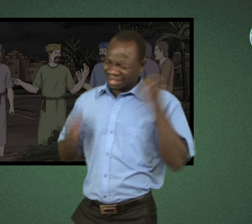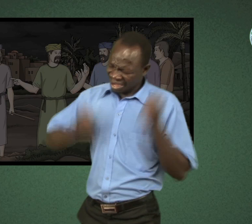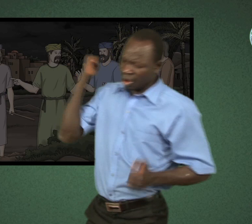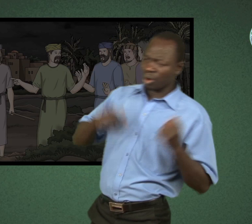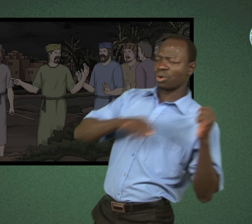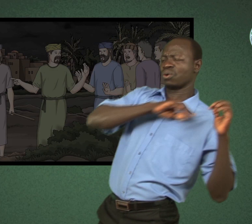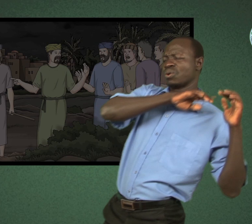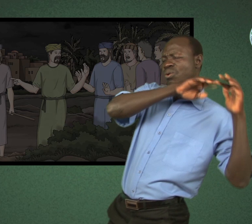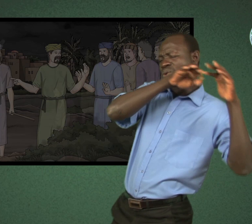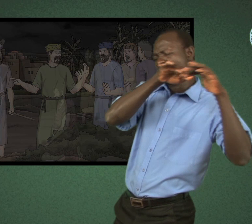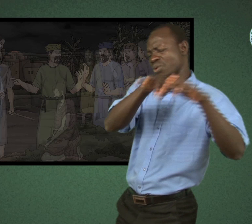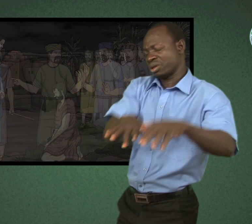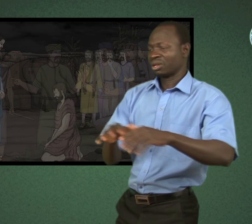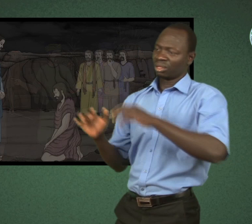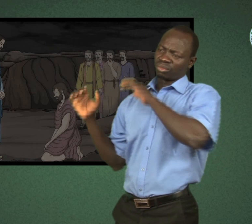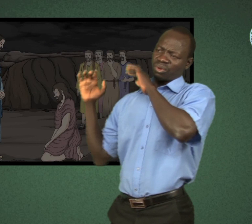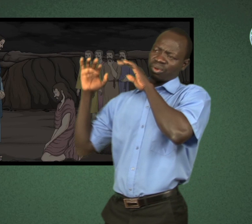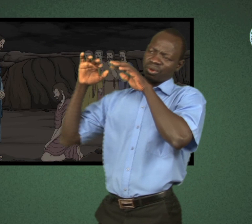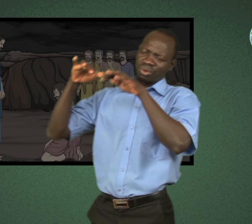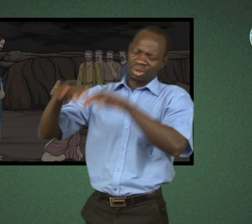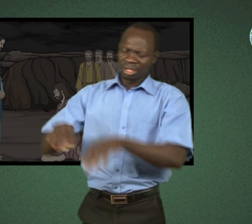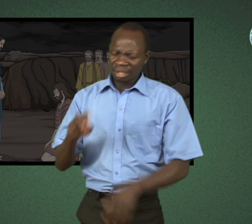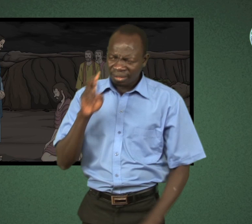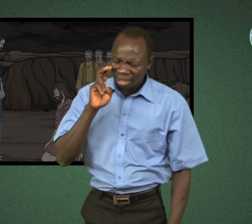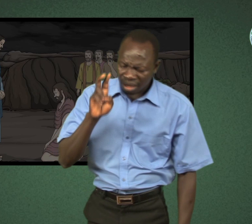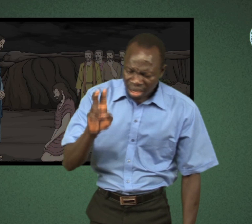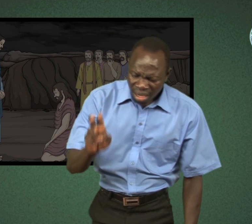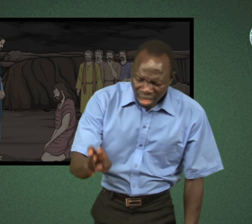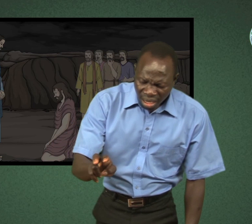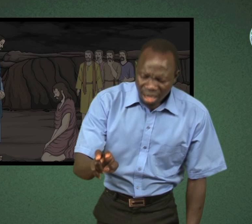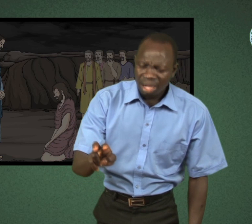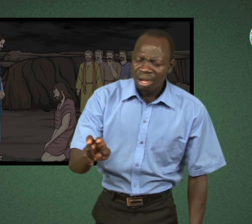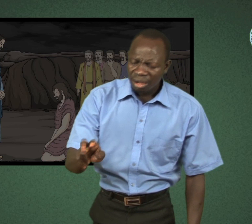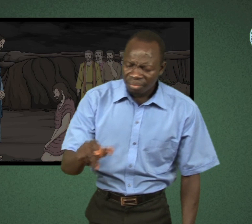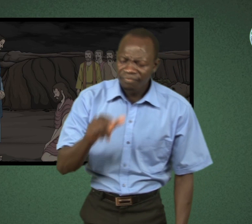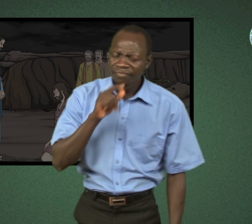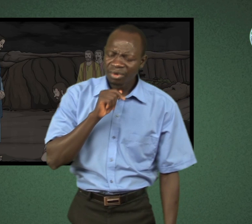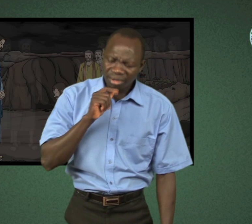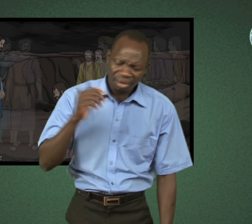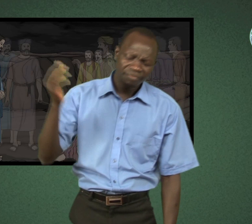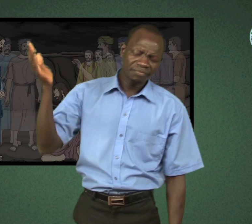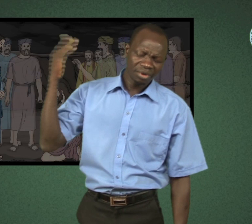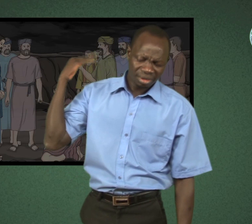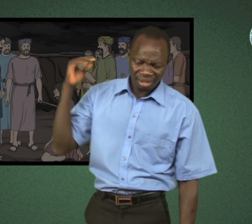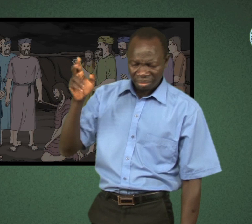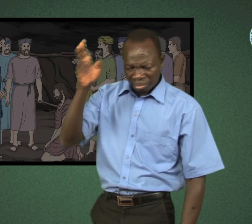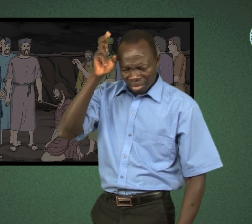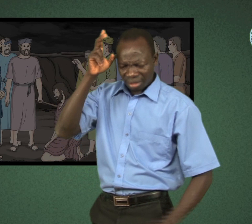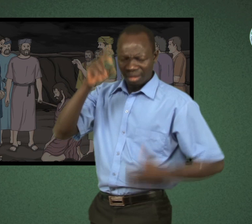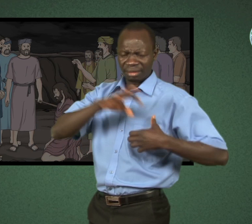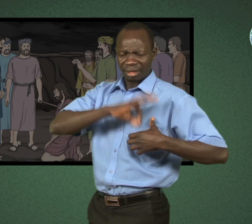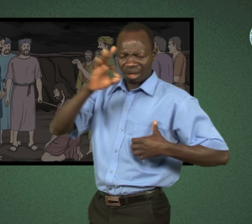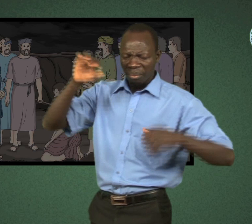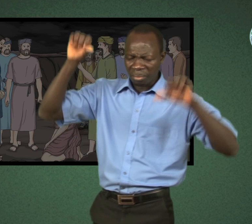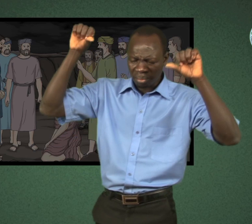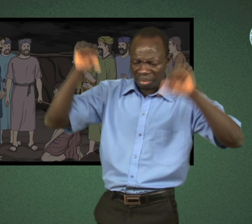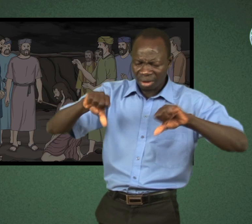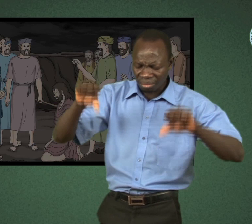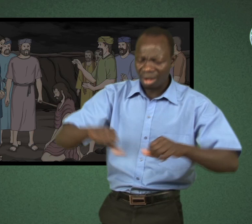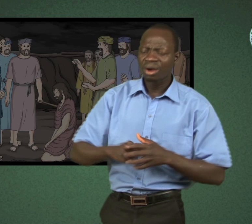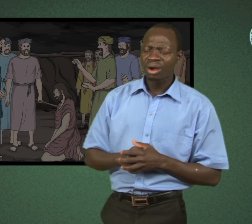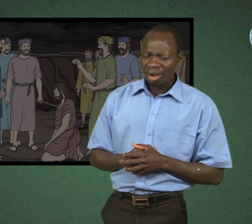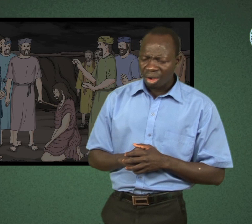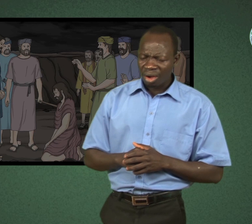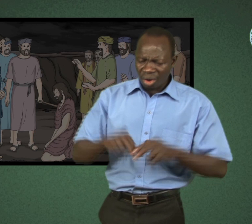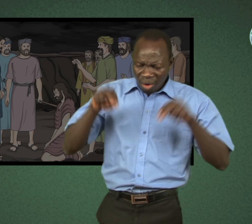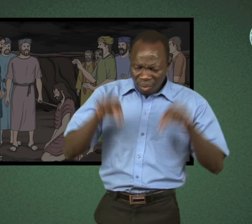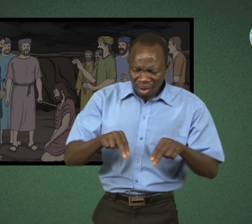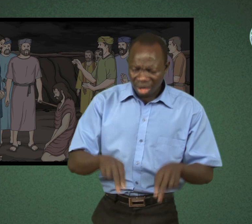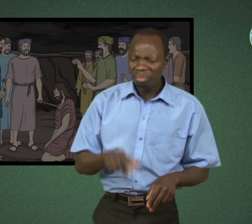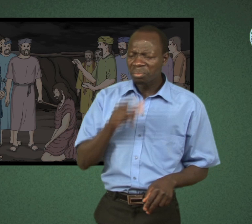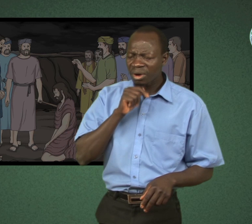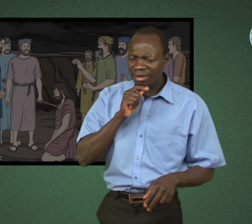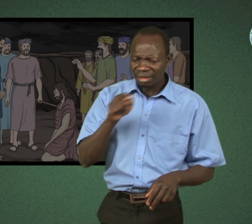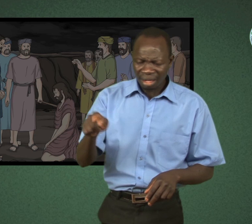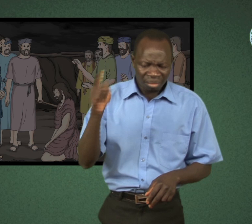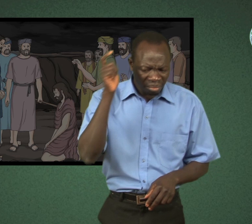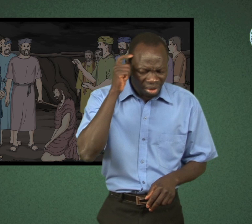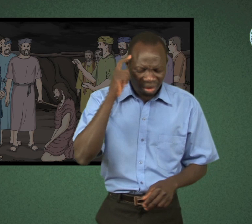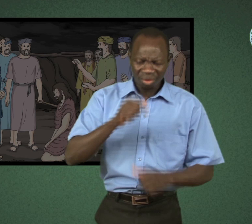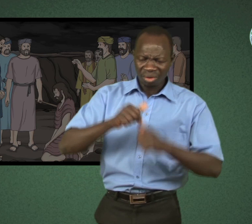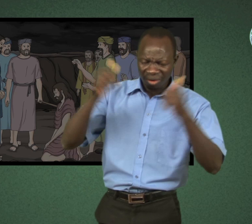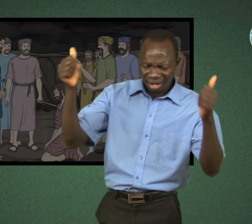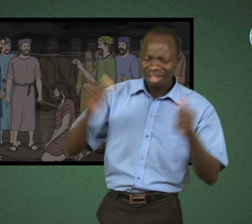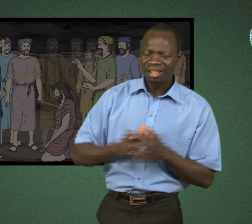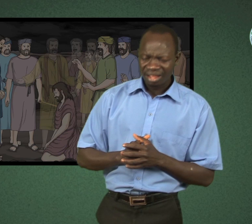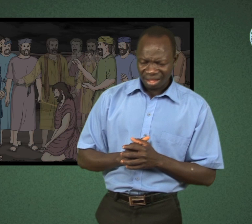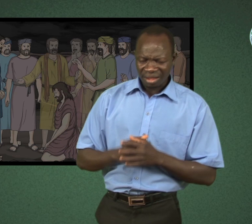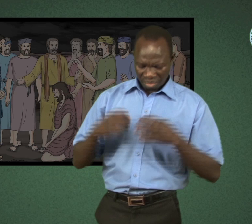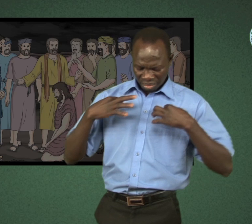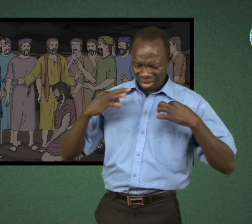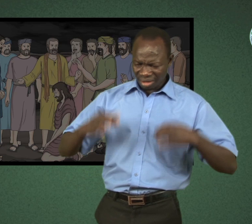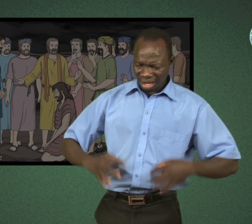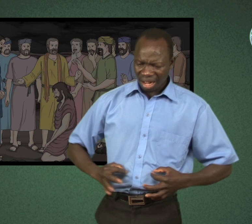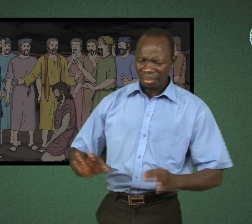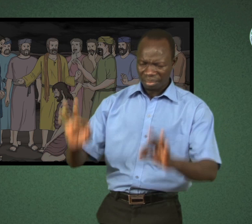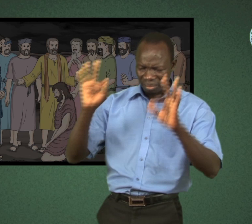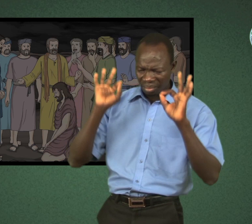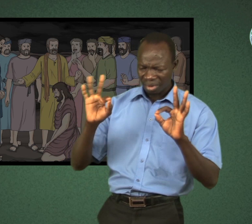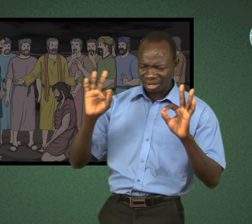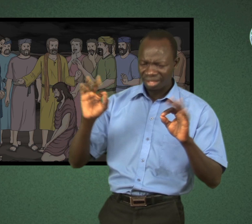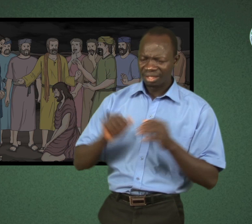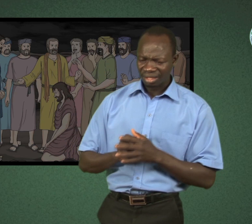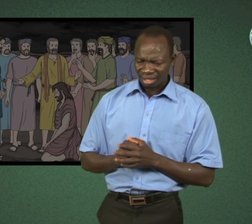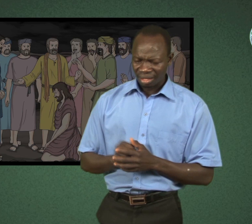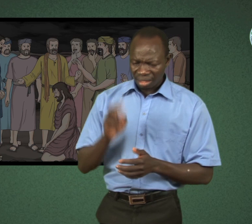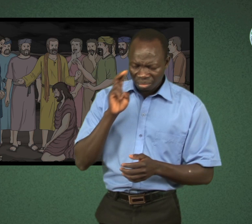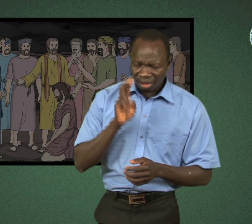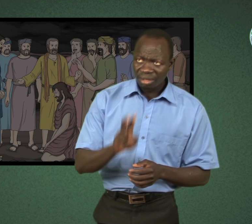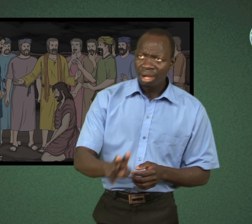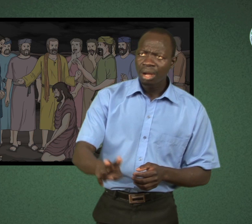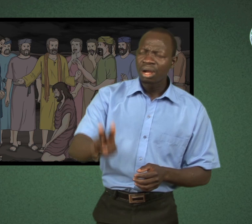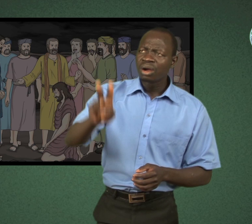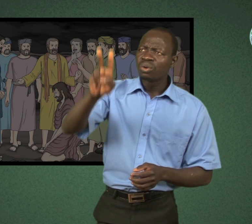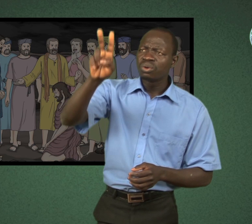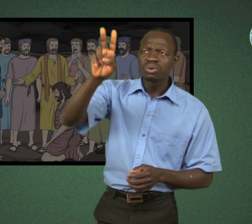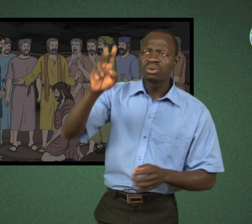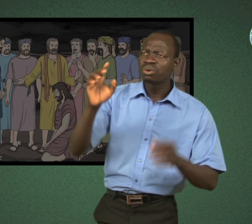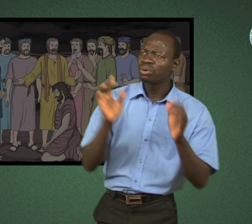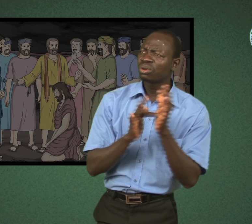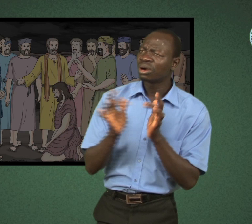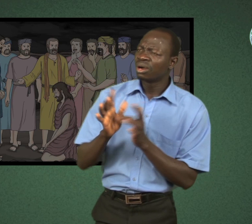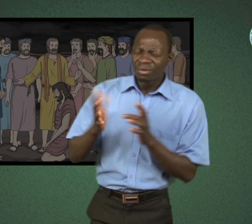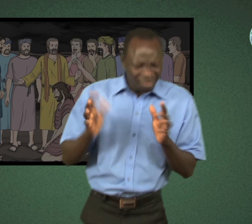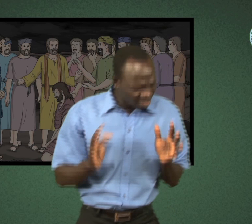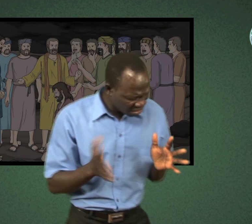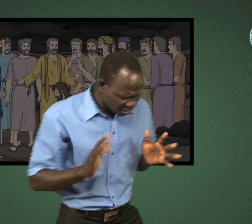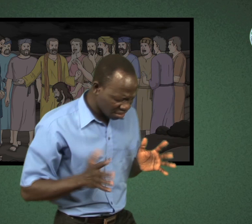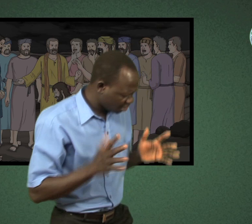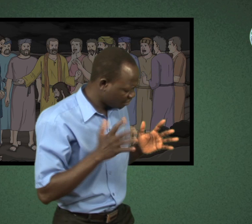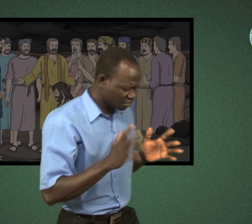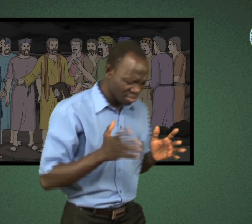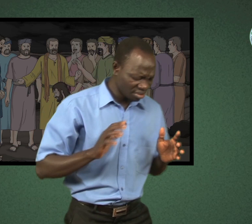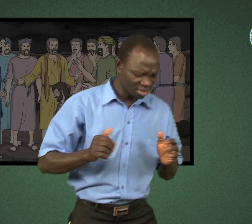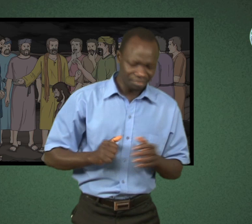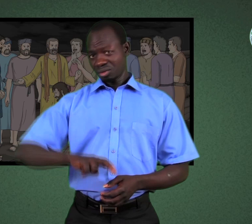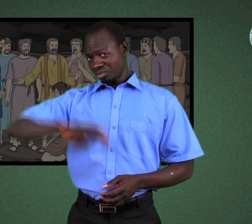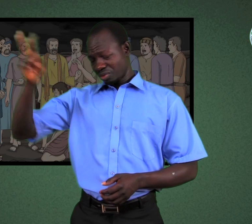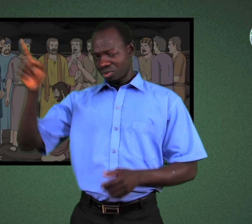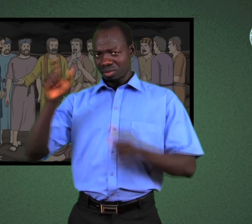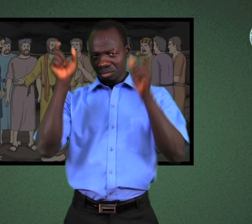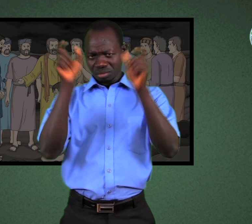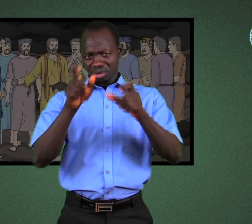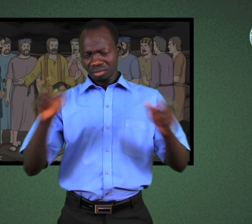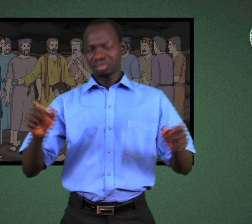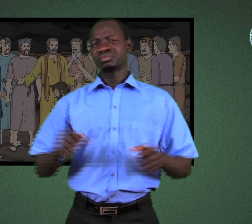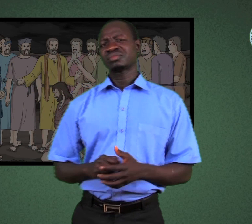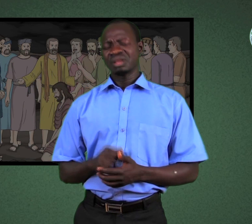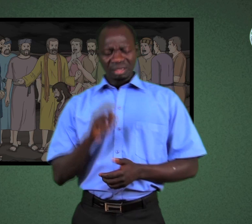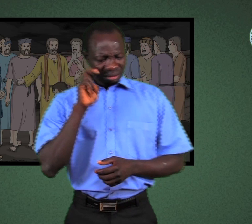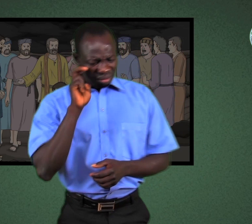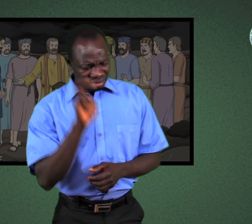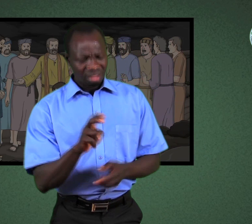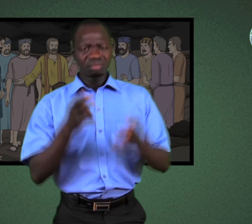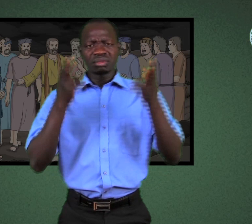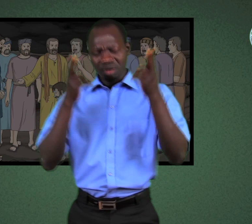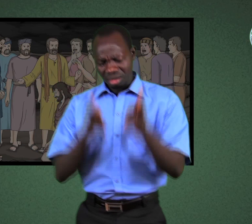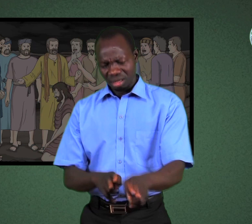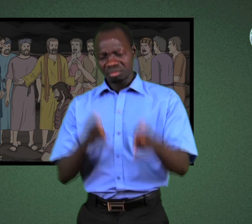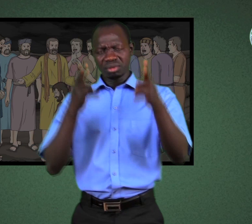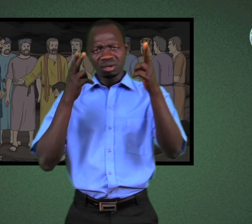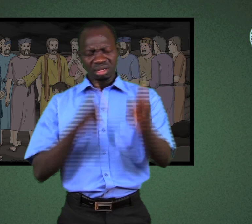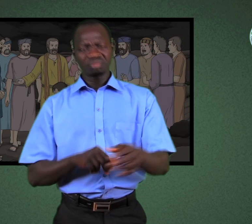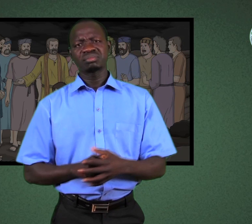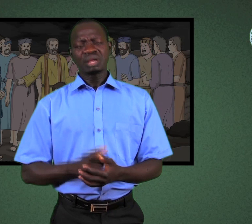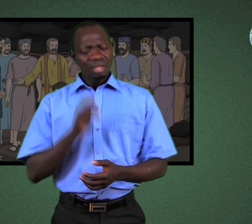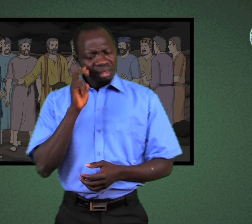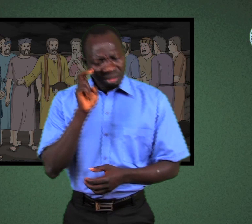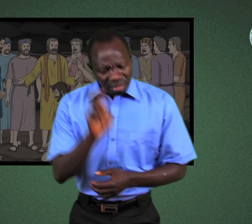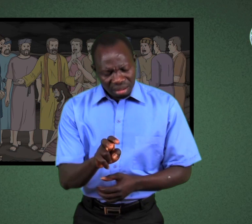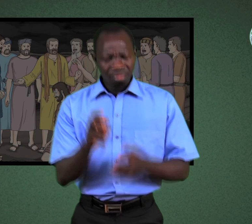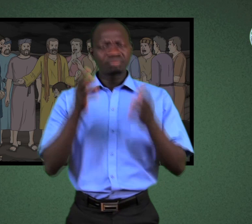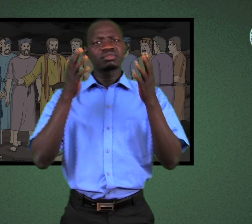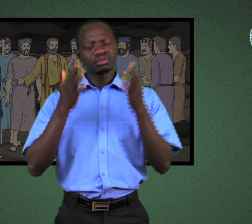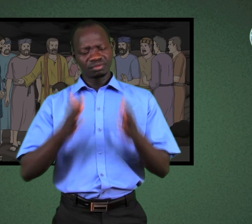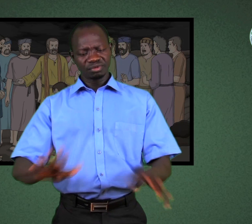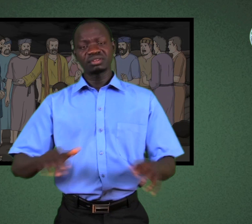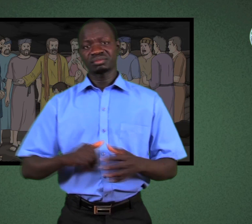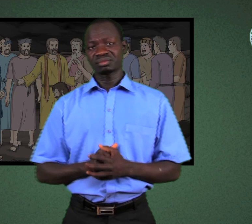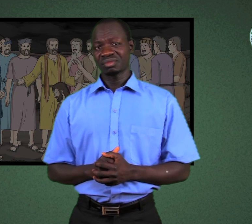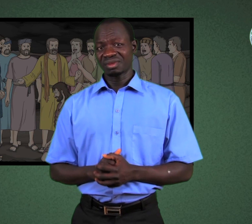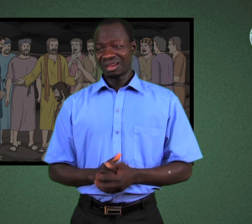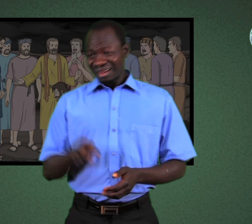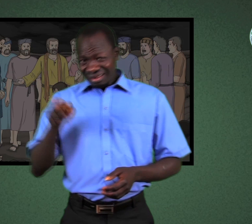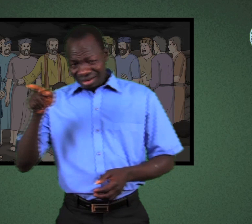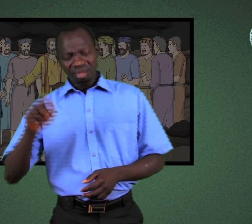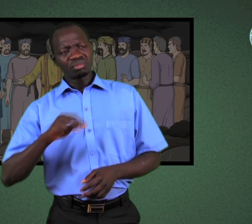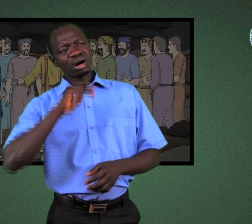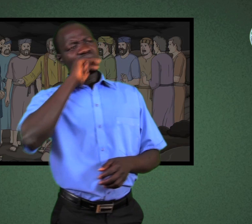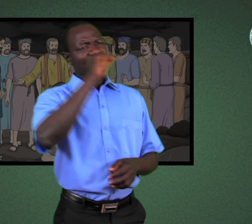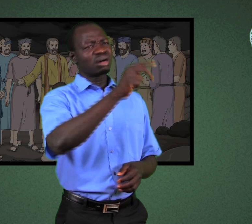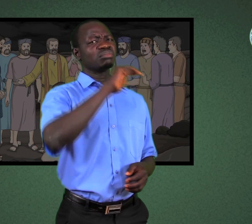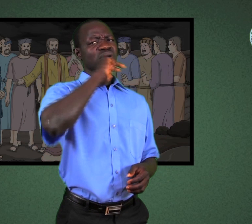When they came to Jesus, they saw the man who had been possessed by the legion of demons sitting there, clothed and in his right mind;